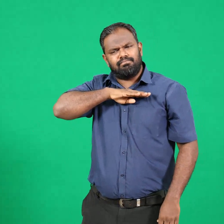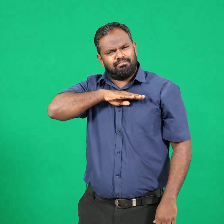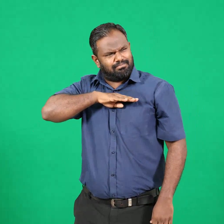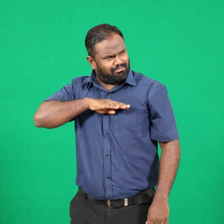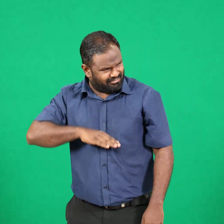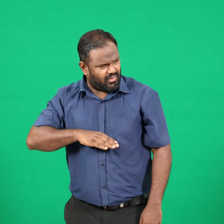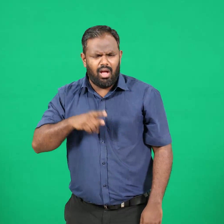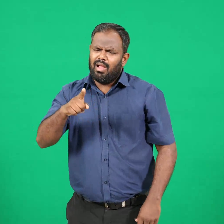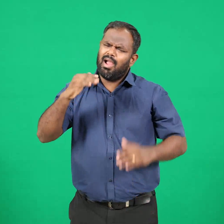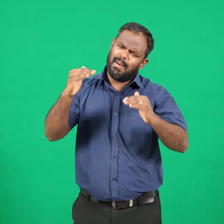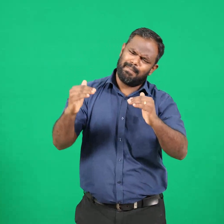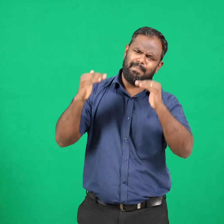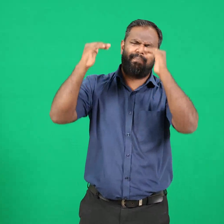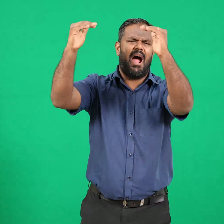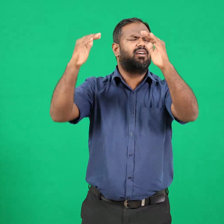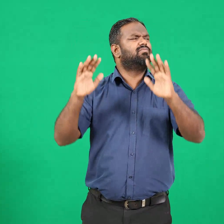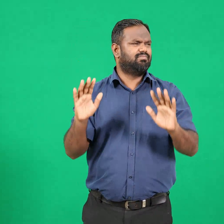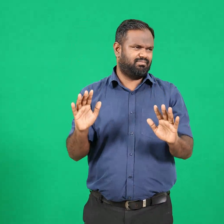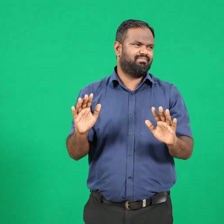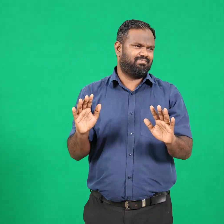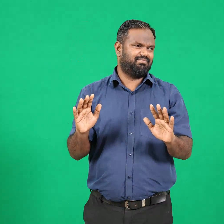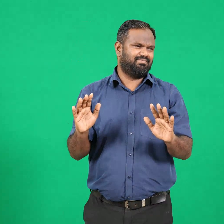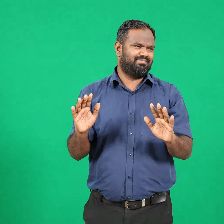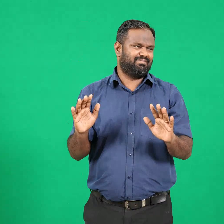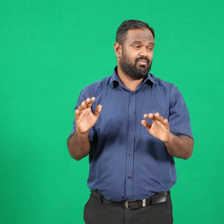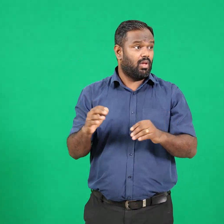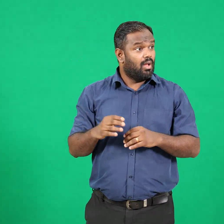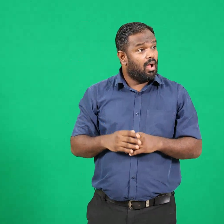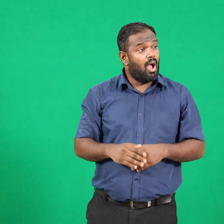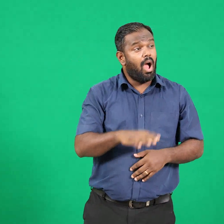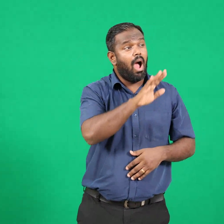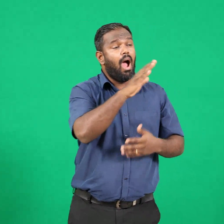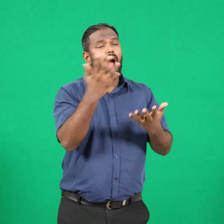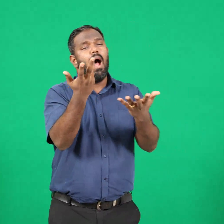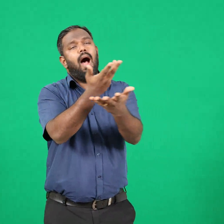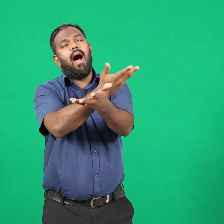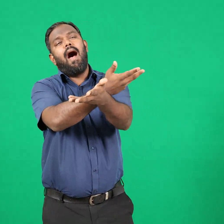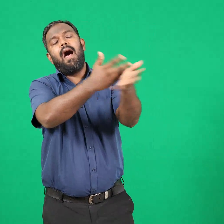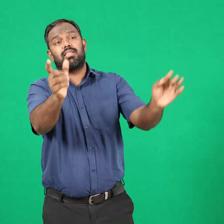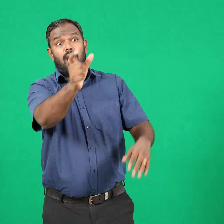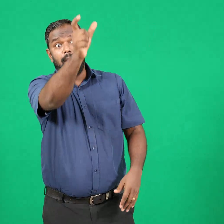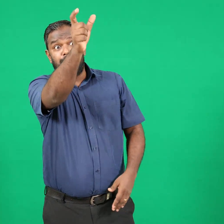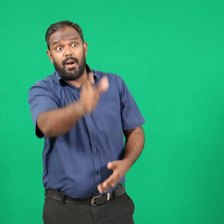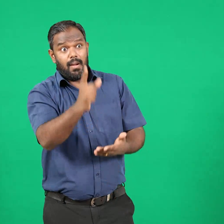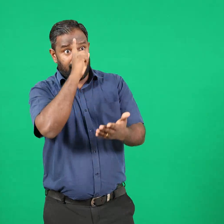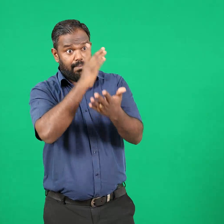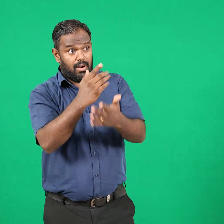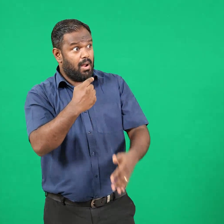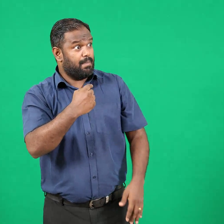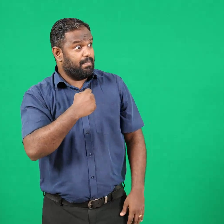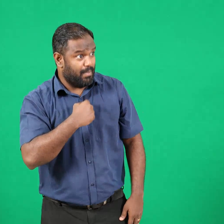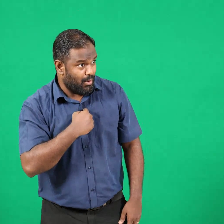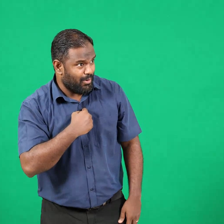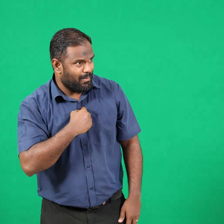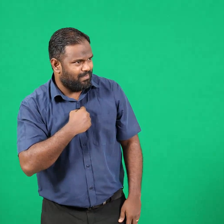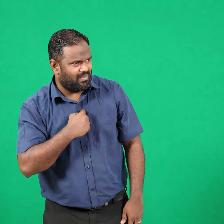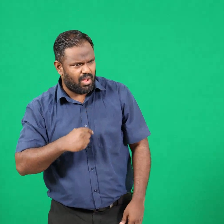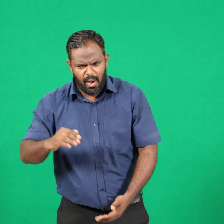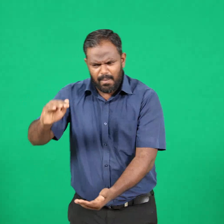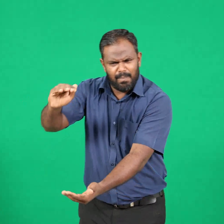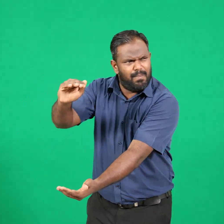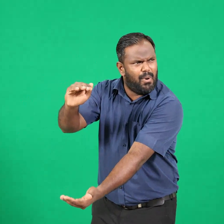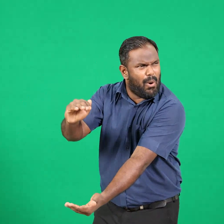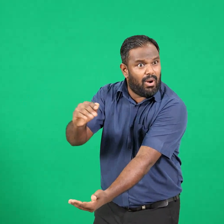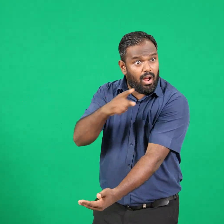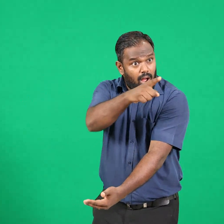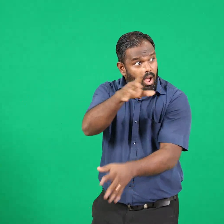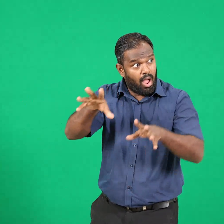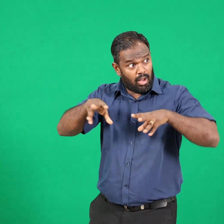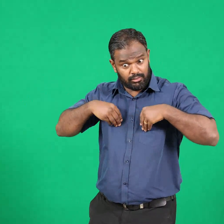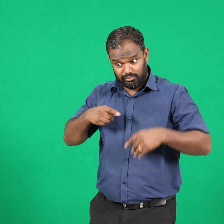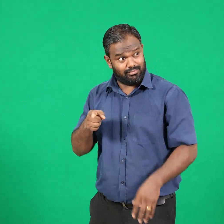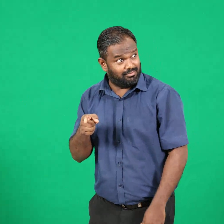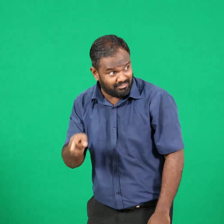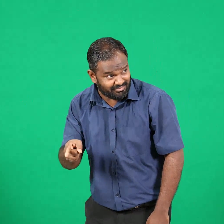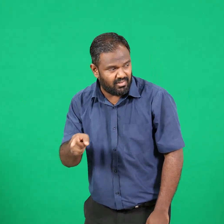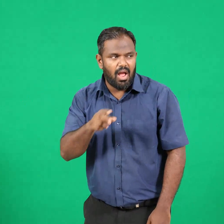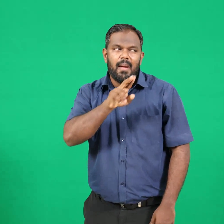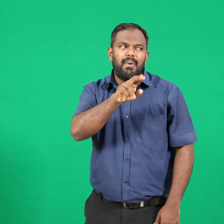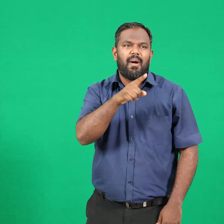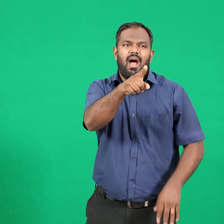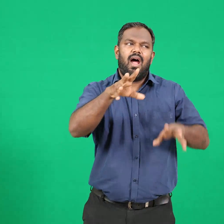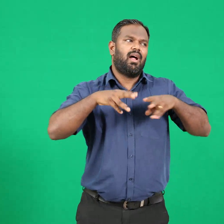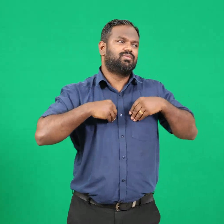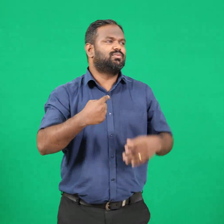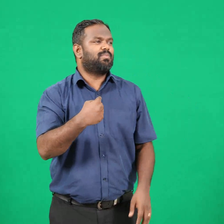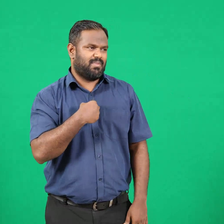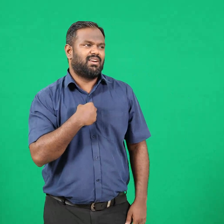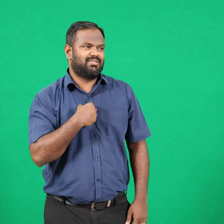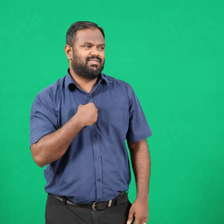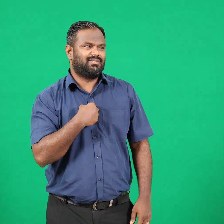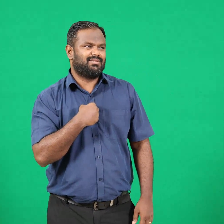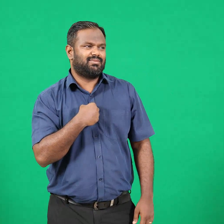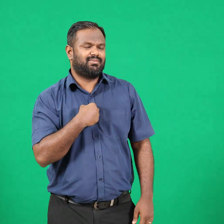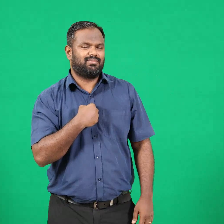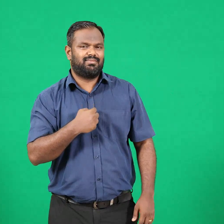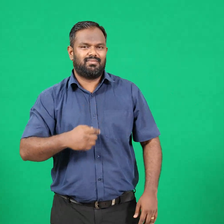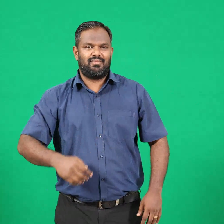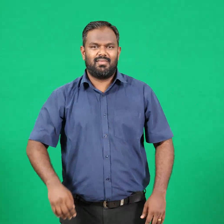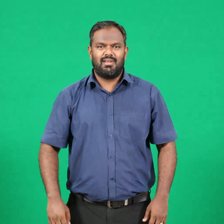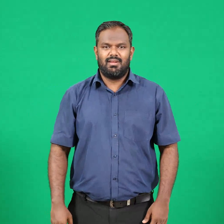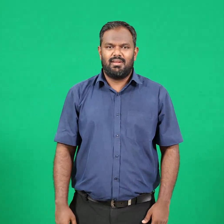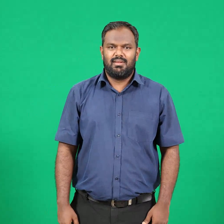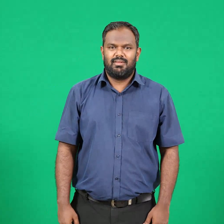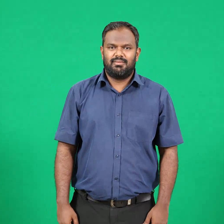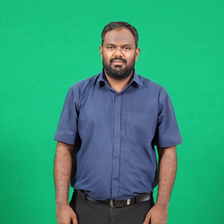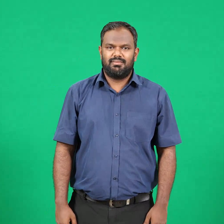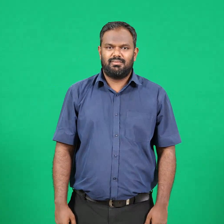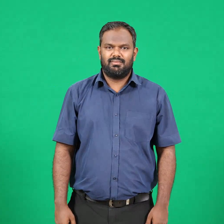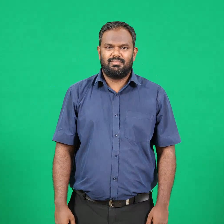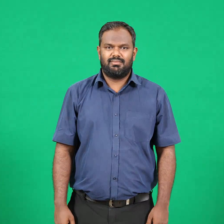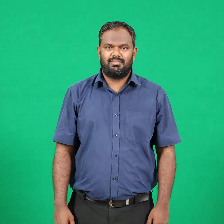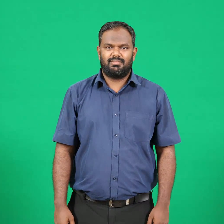And whoever welcomes a little child like this in My name welcomes Me.